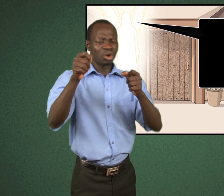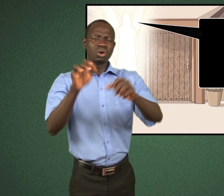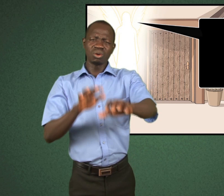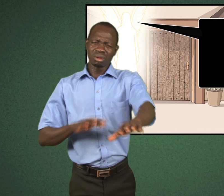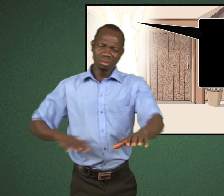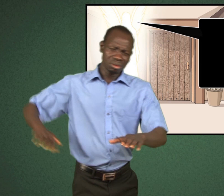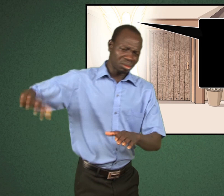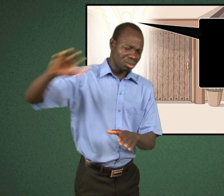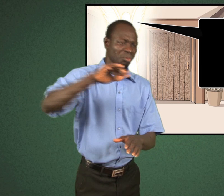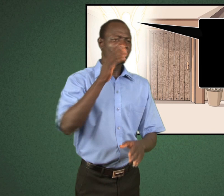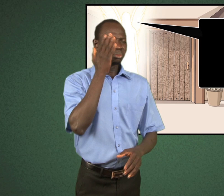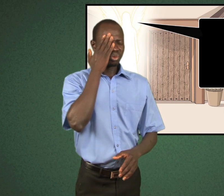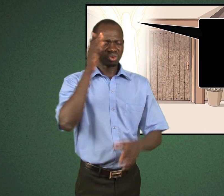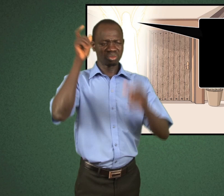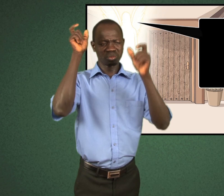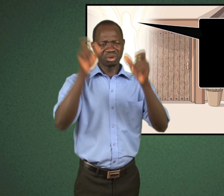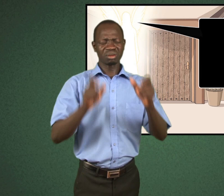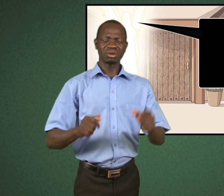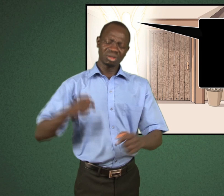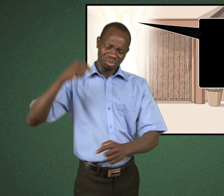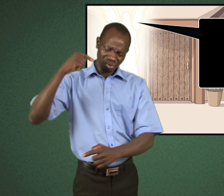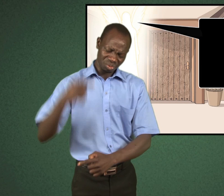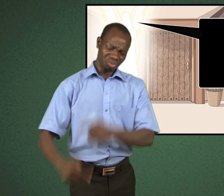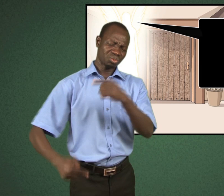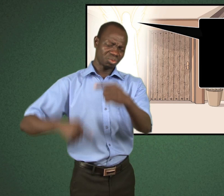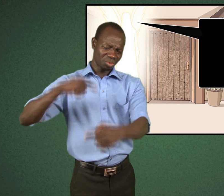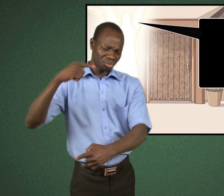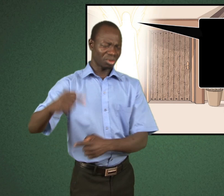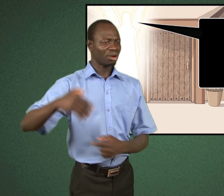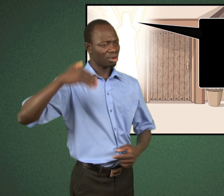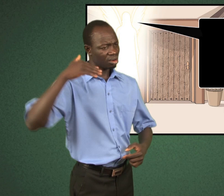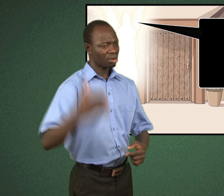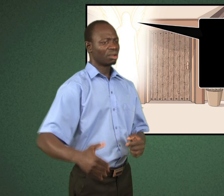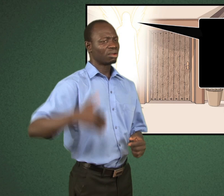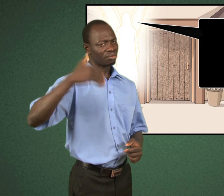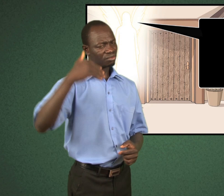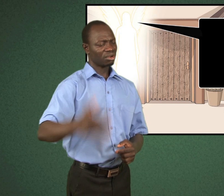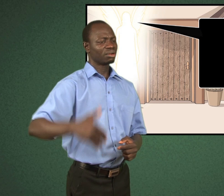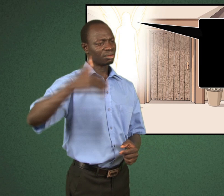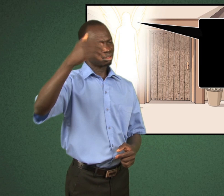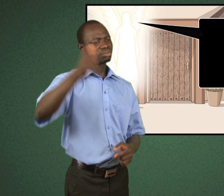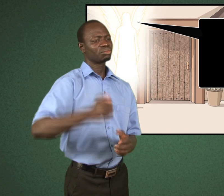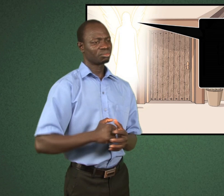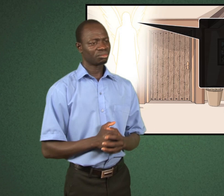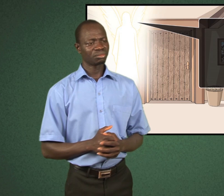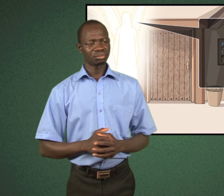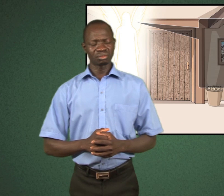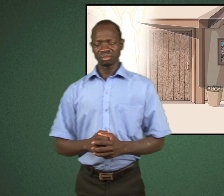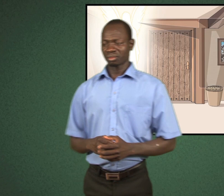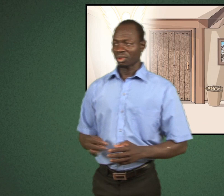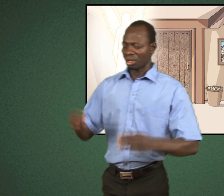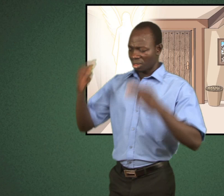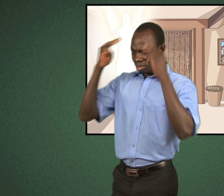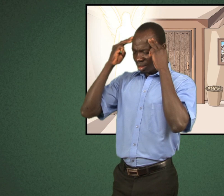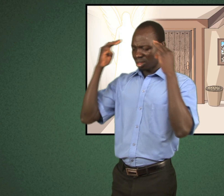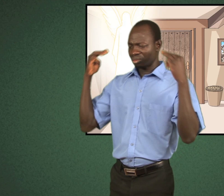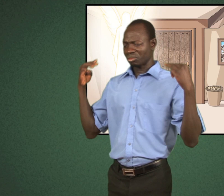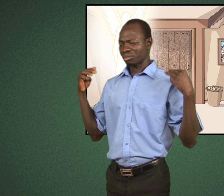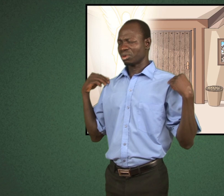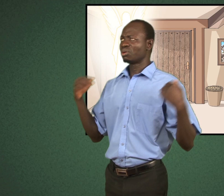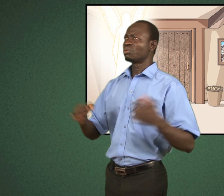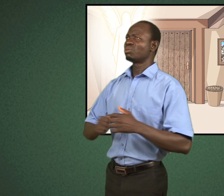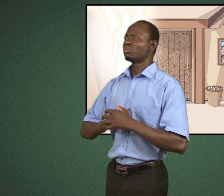His kingdom will never end!”